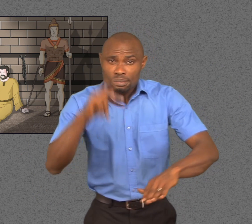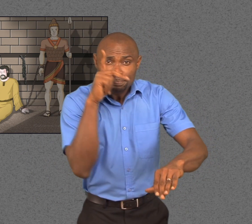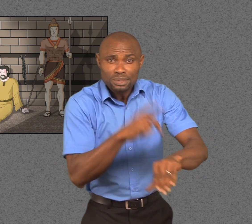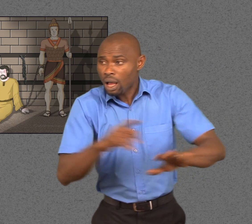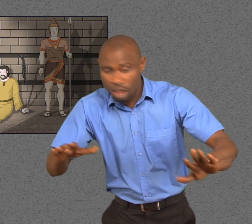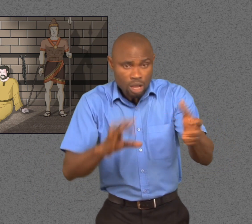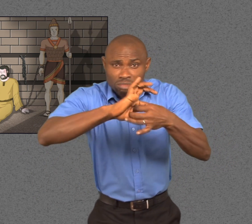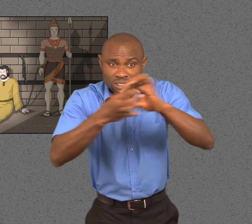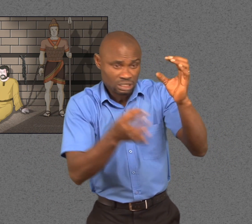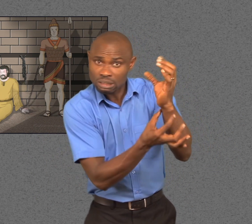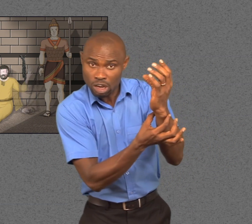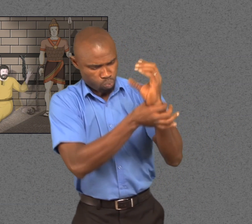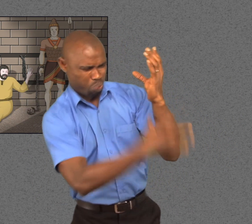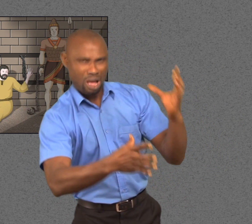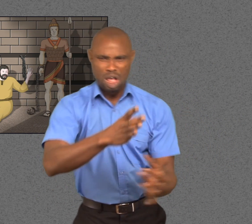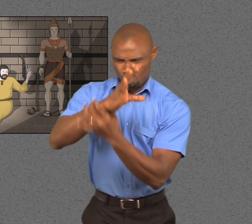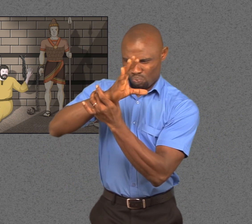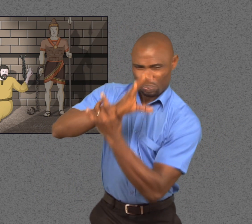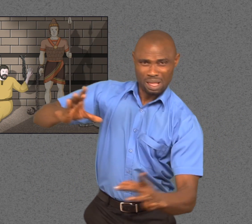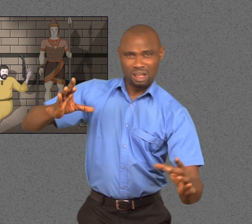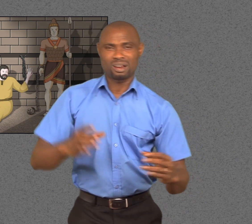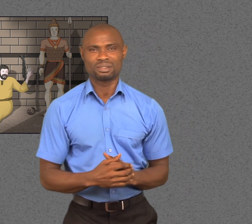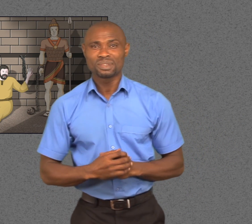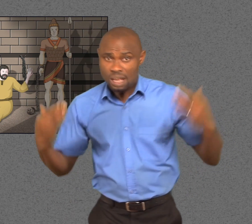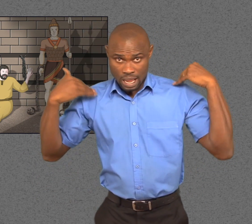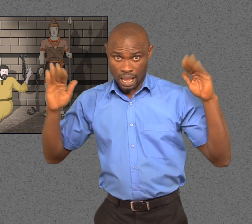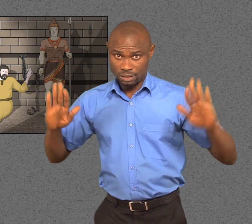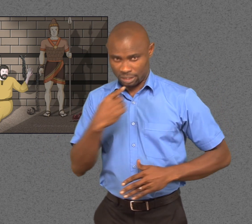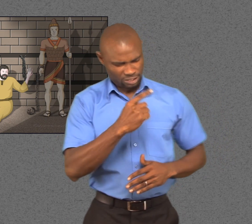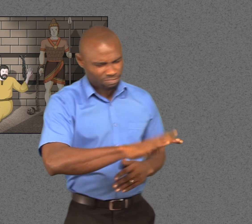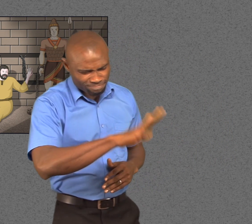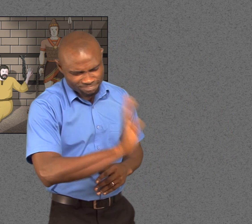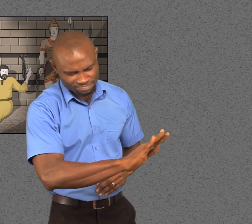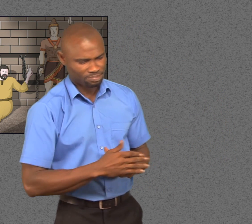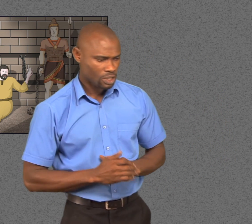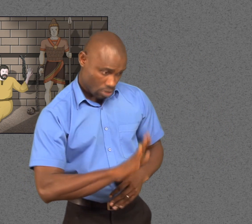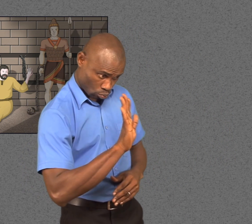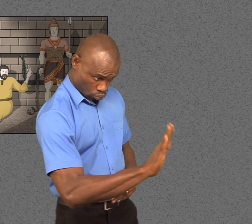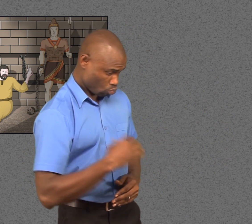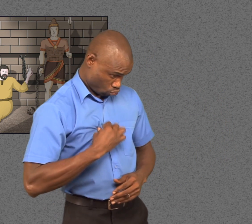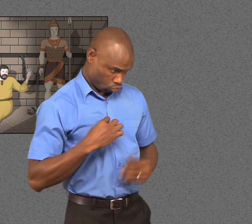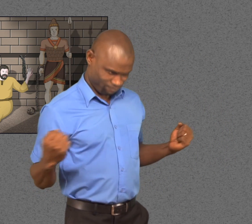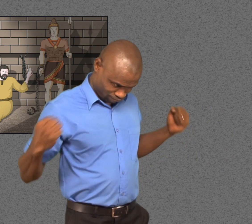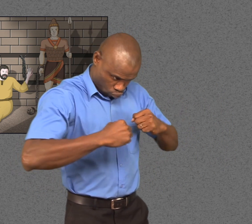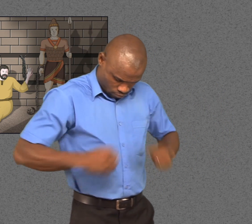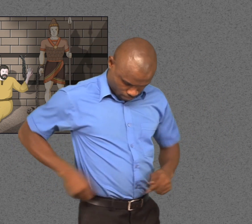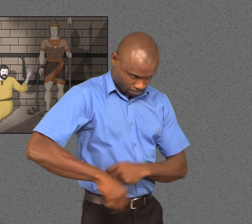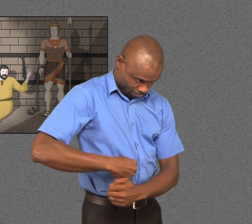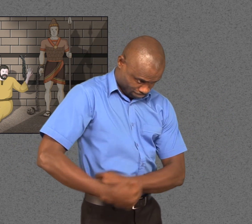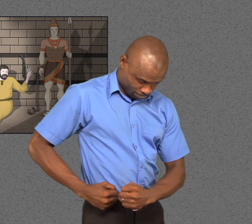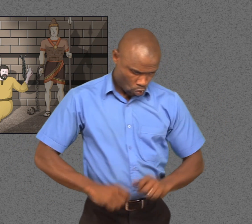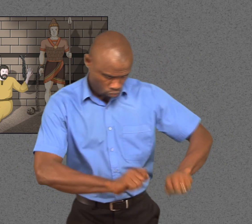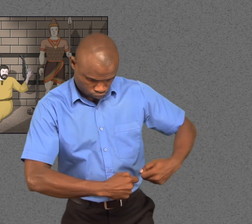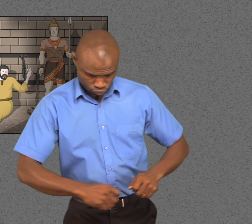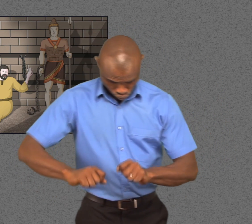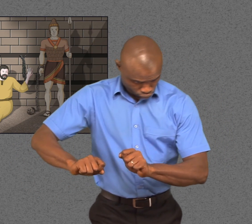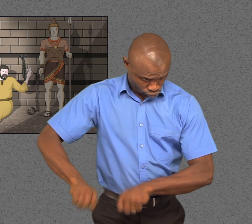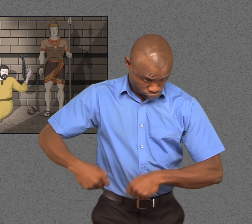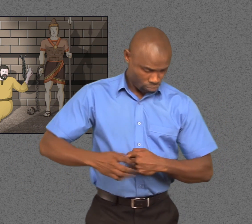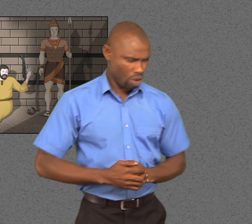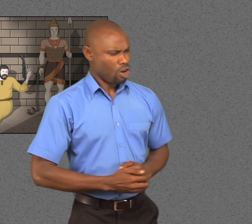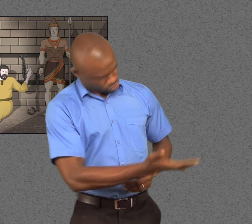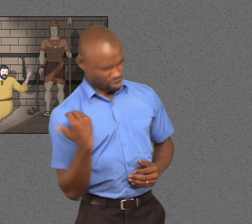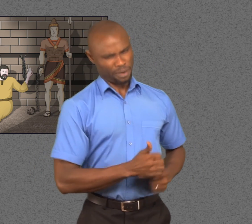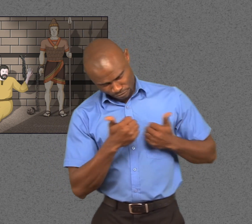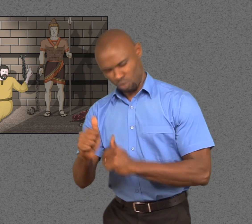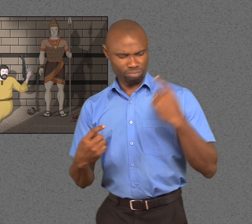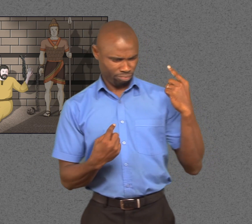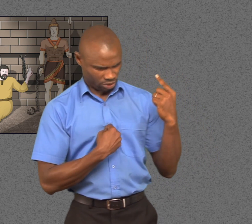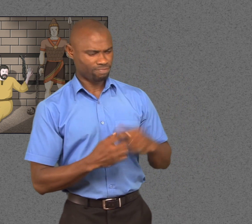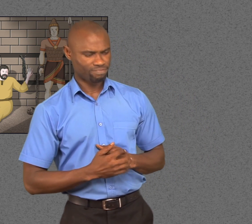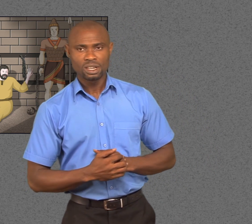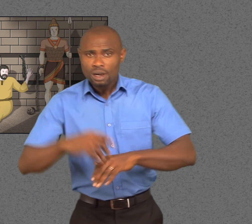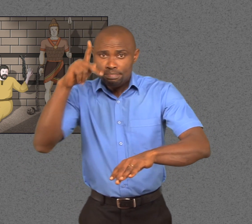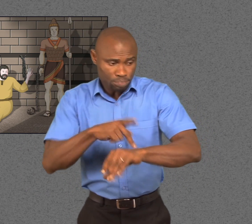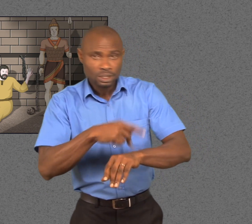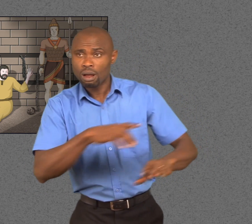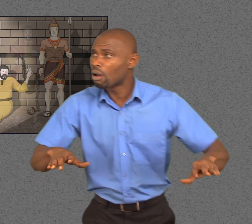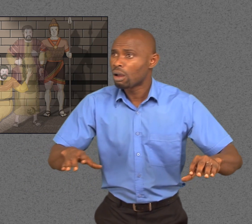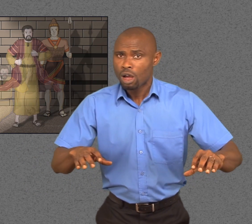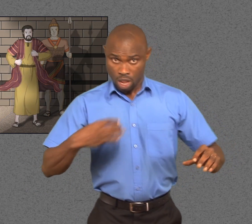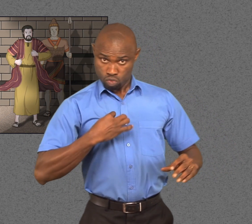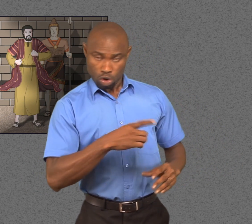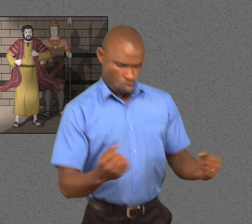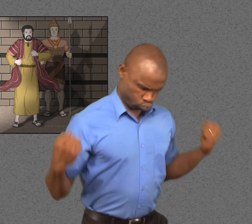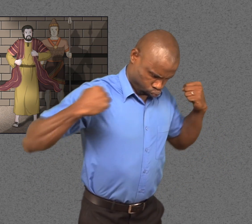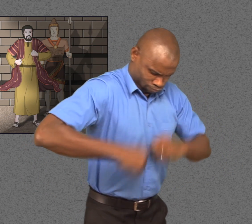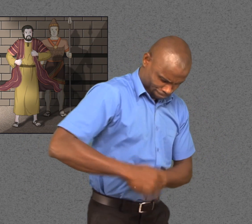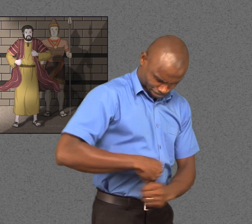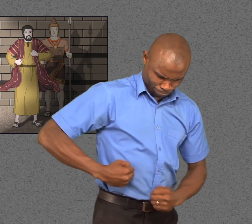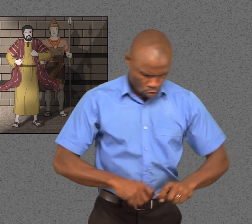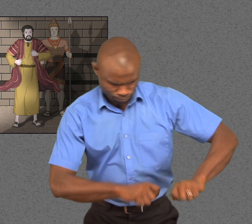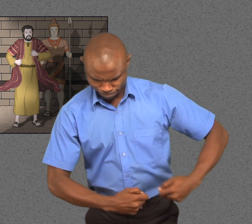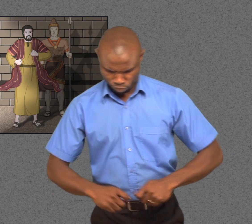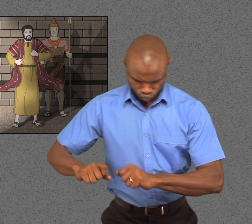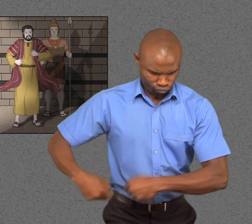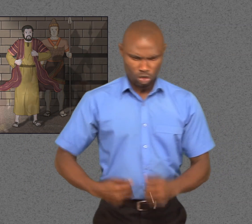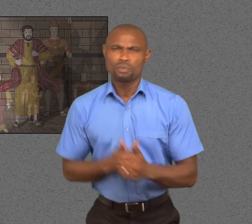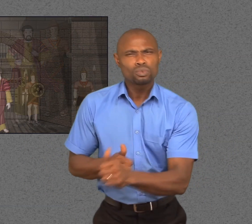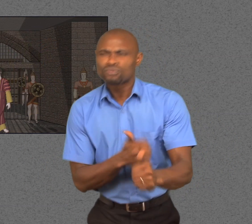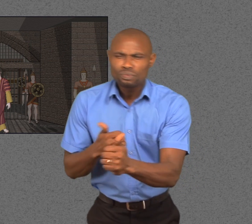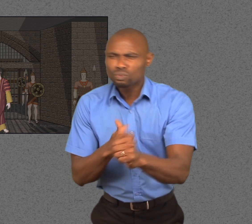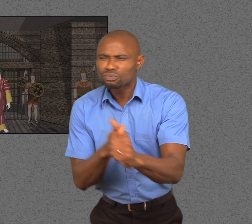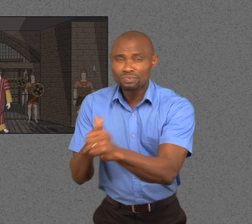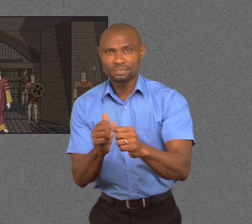And the chains fell off his wrists. “Get dressed and put on your sandals,” said the angel. Peter did so, and the angel told him, “Wrap your cloak around you and follow me.”